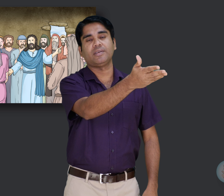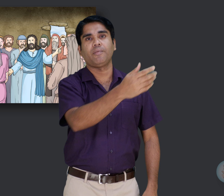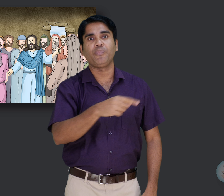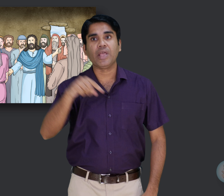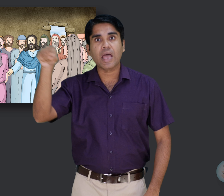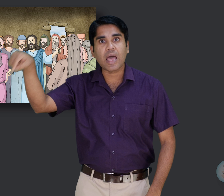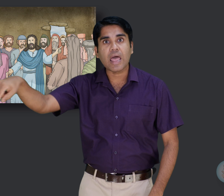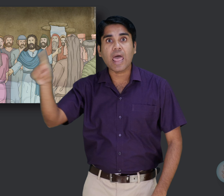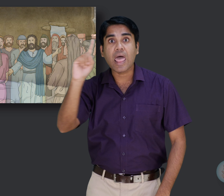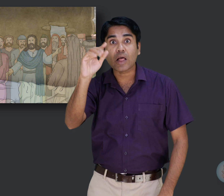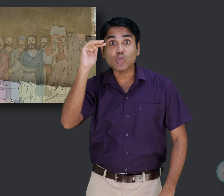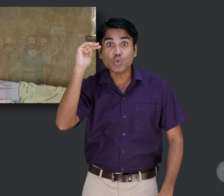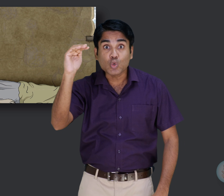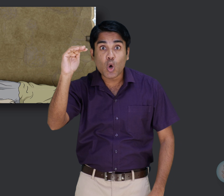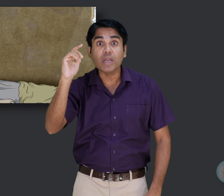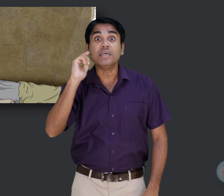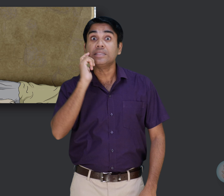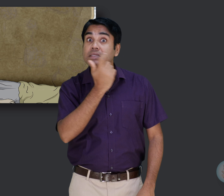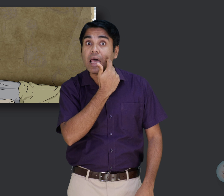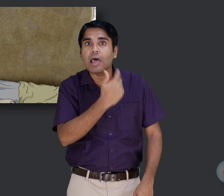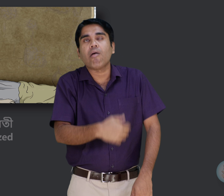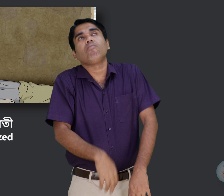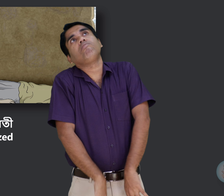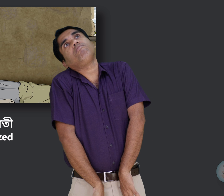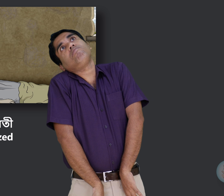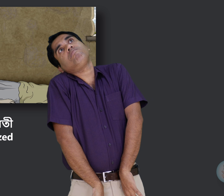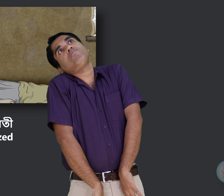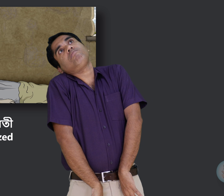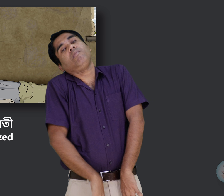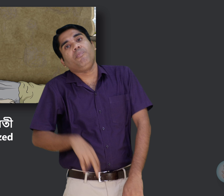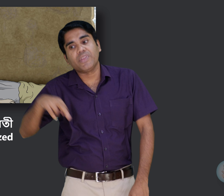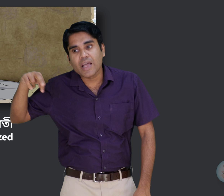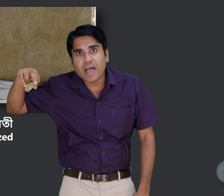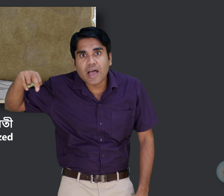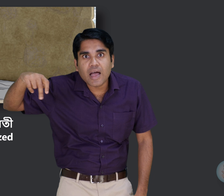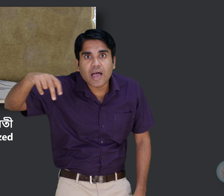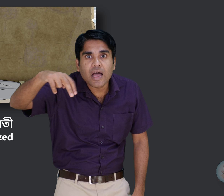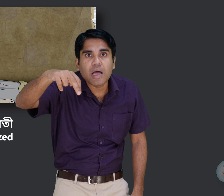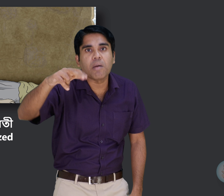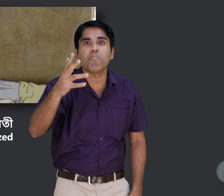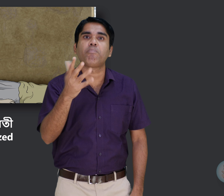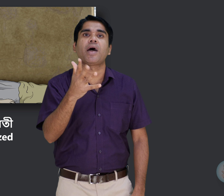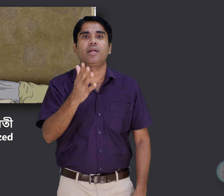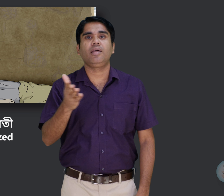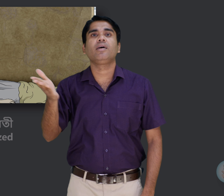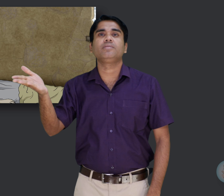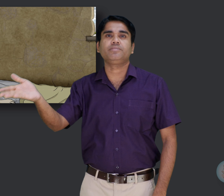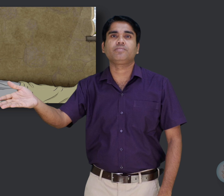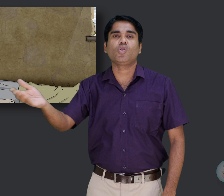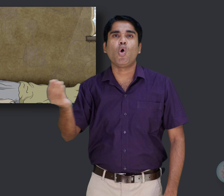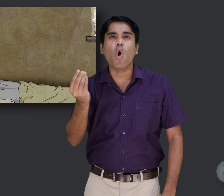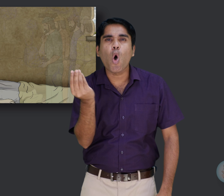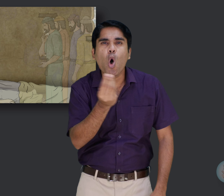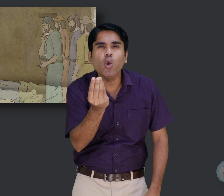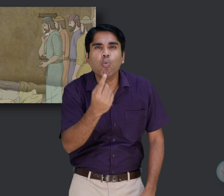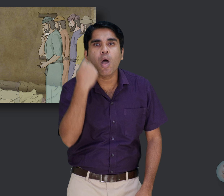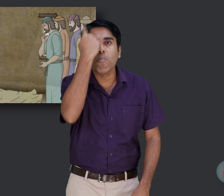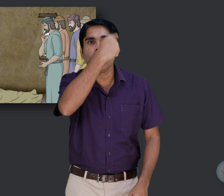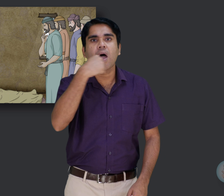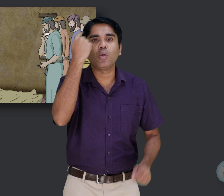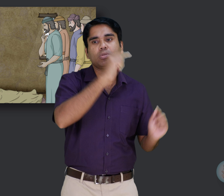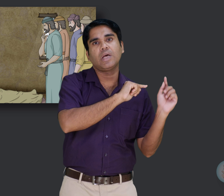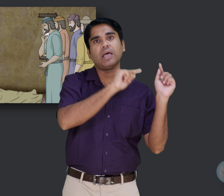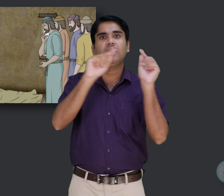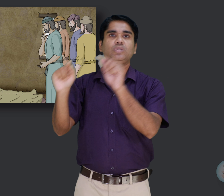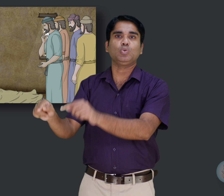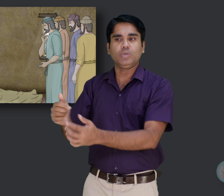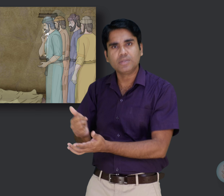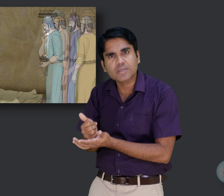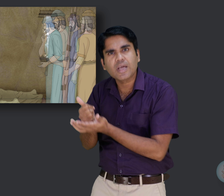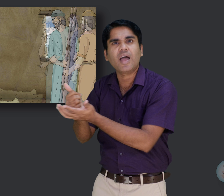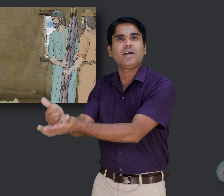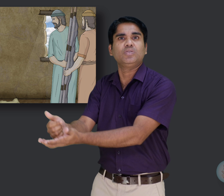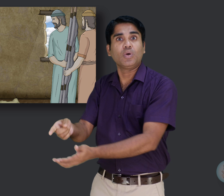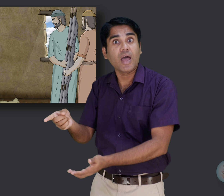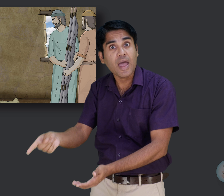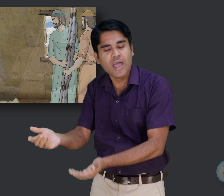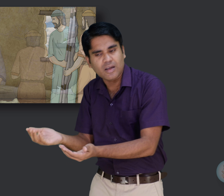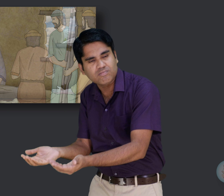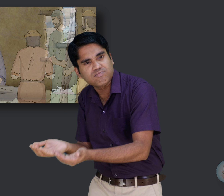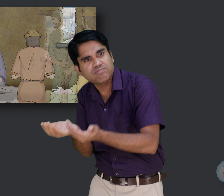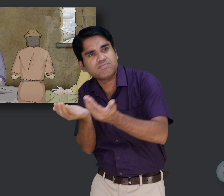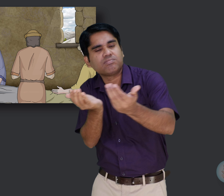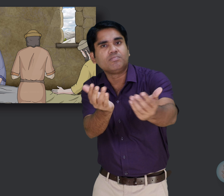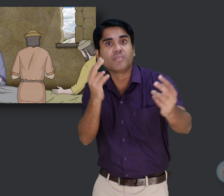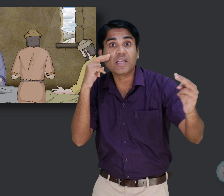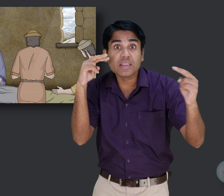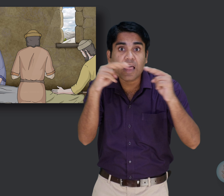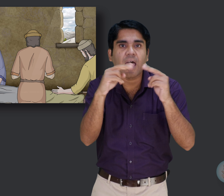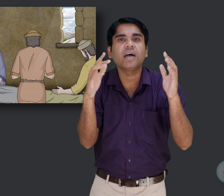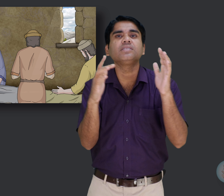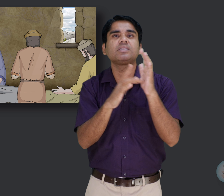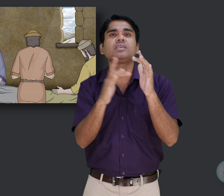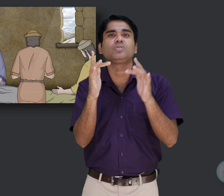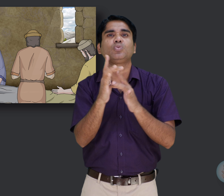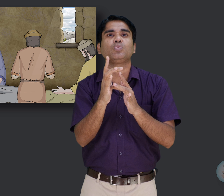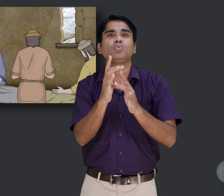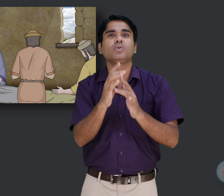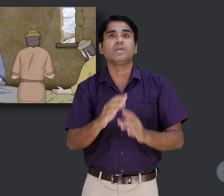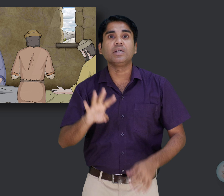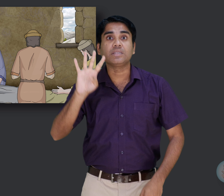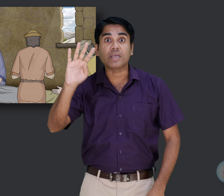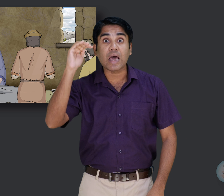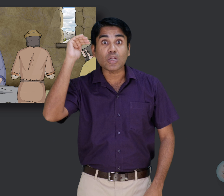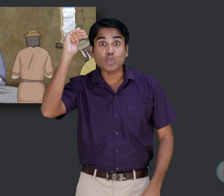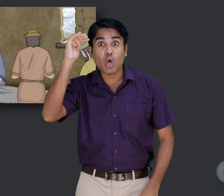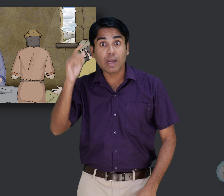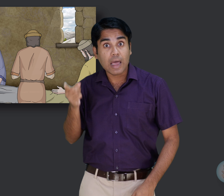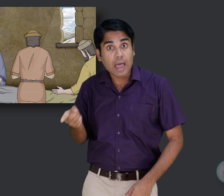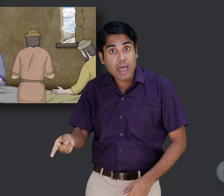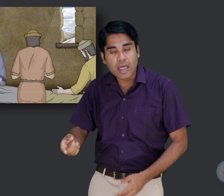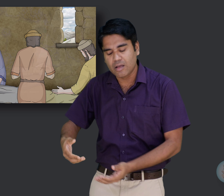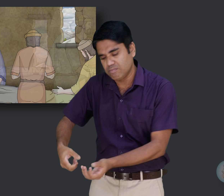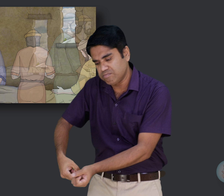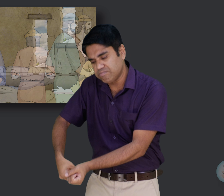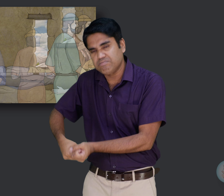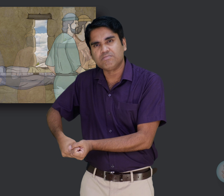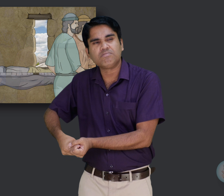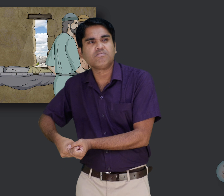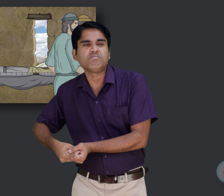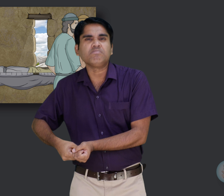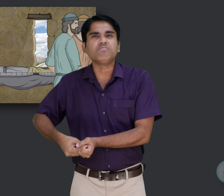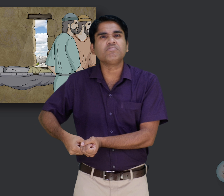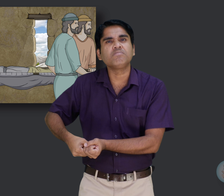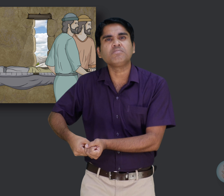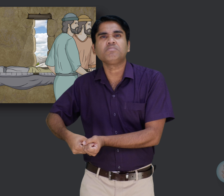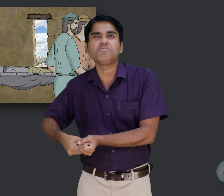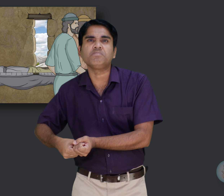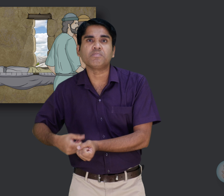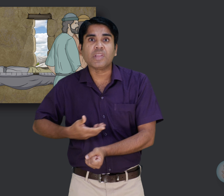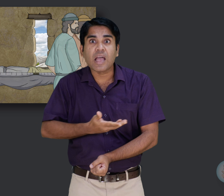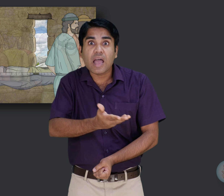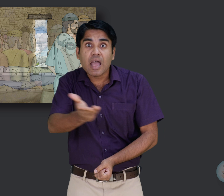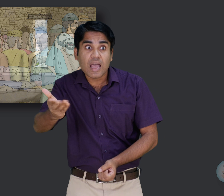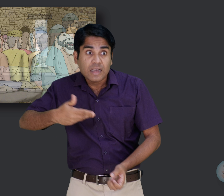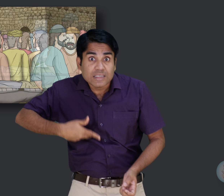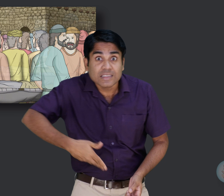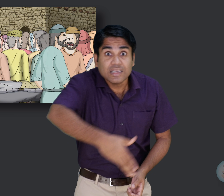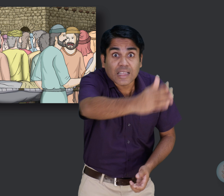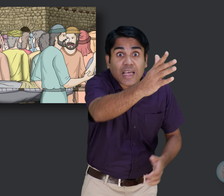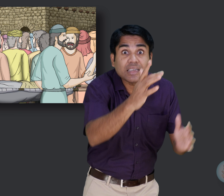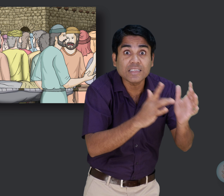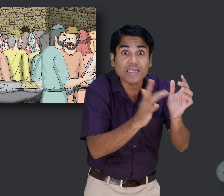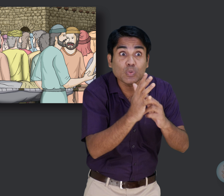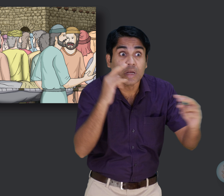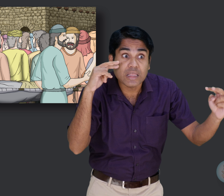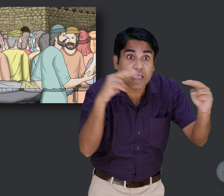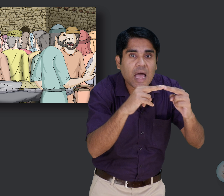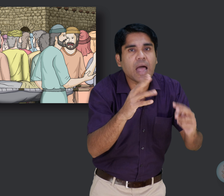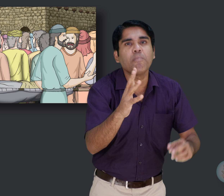Then a paralytic was brought to Him, carried by four men.